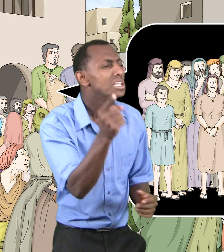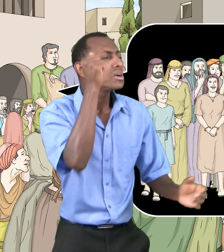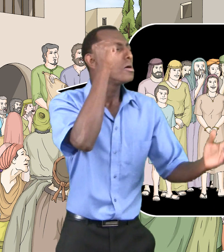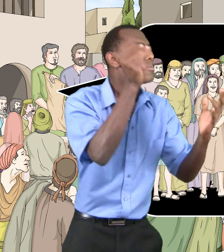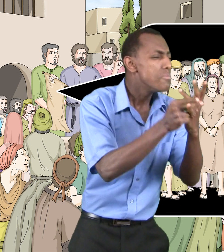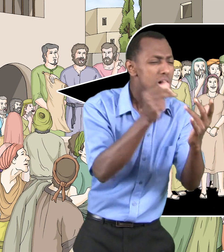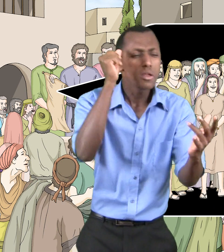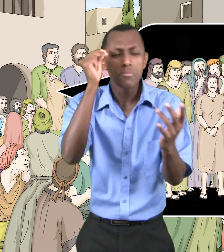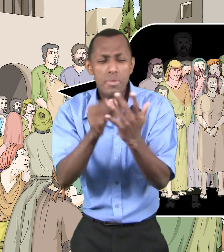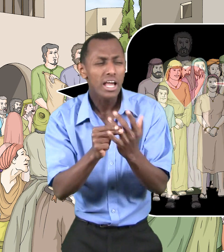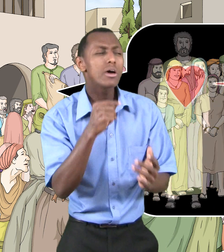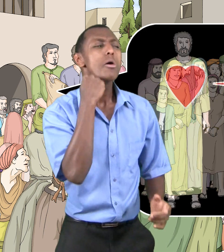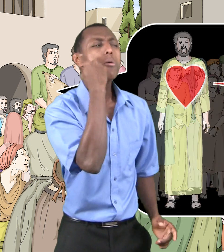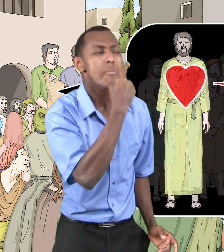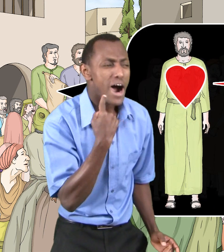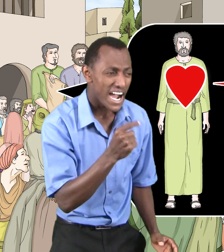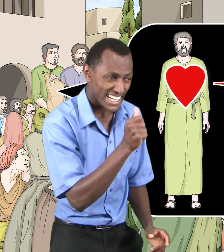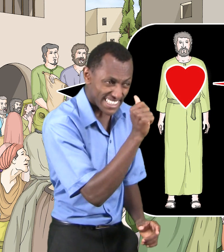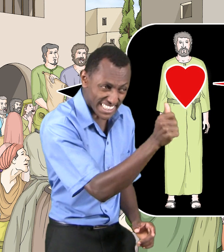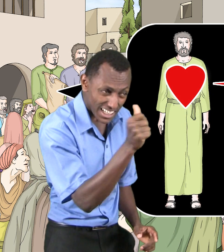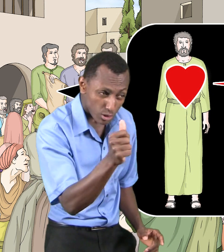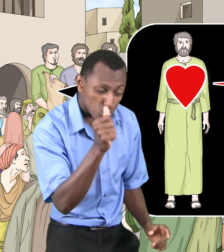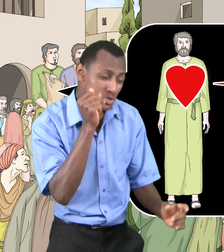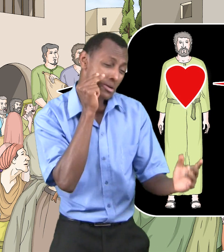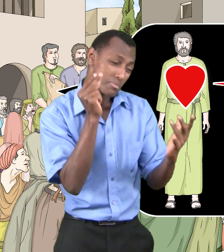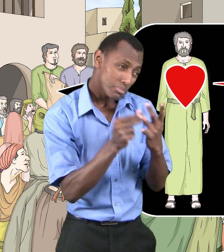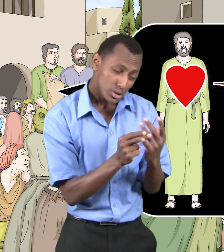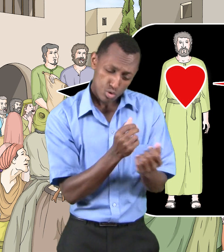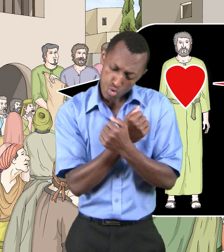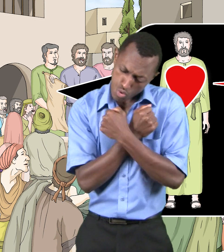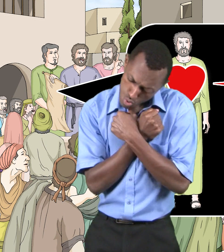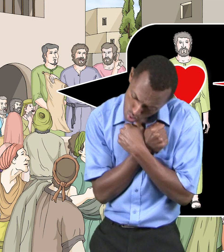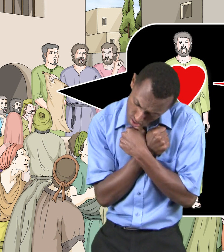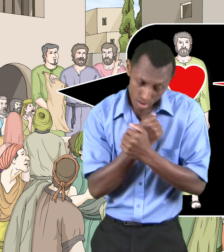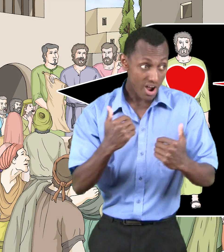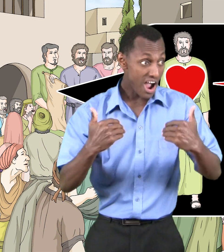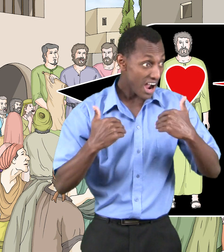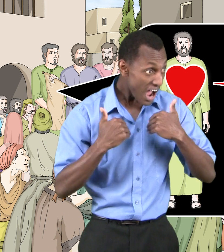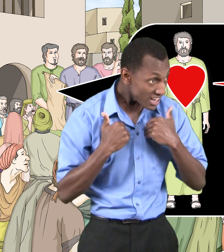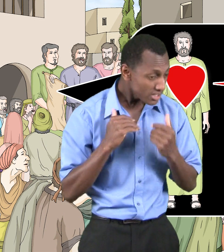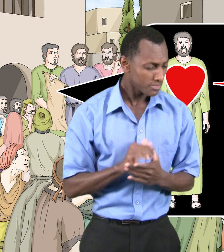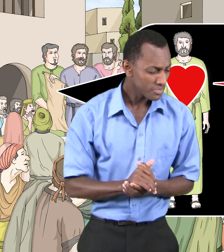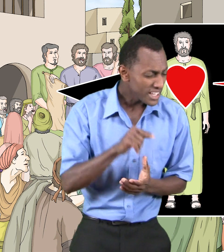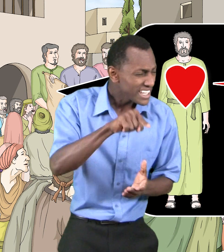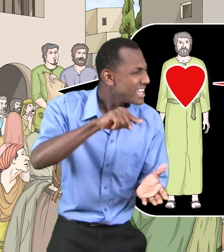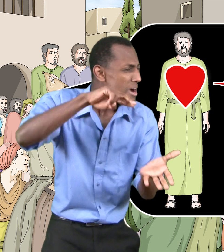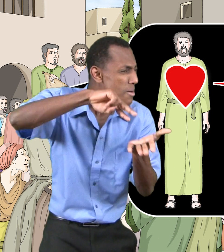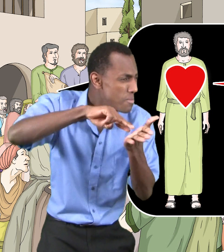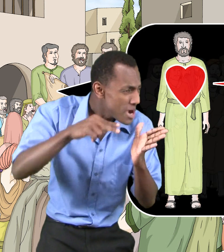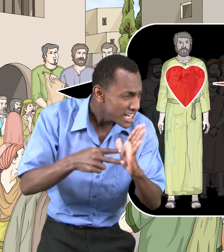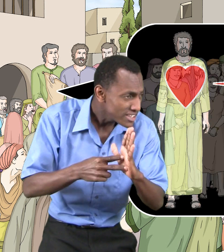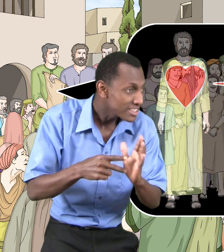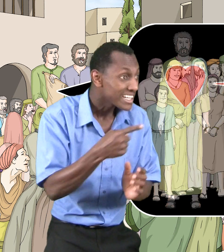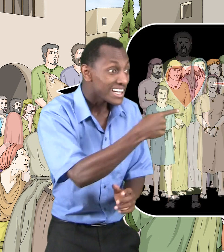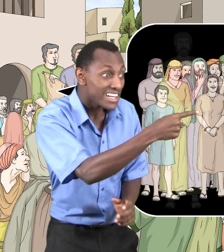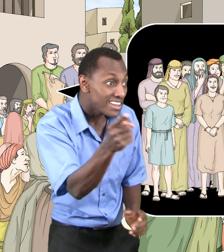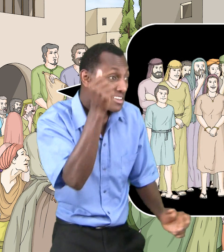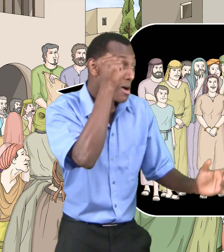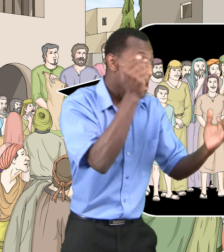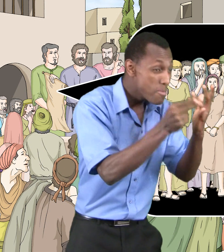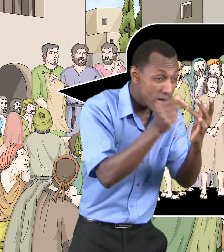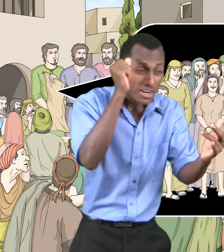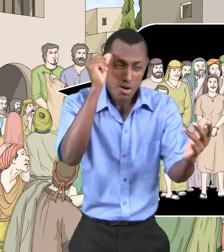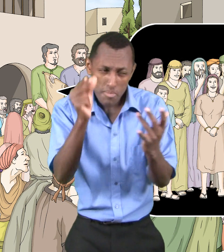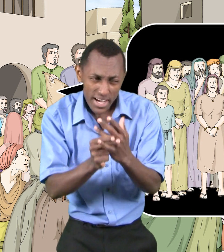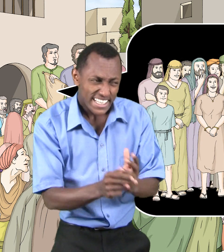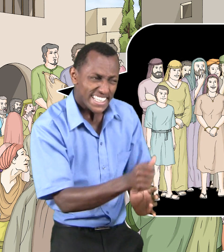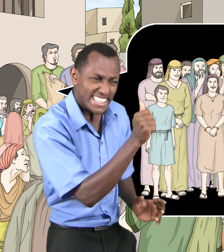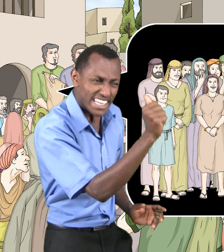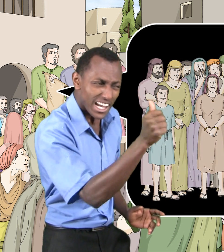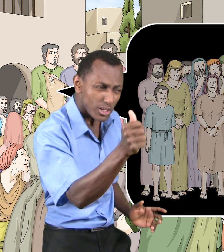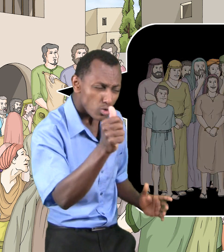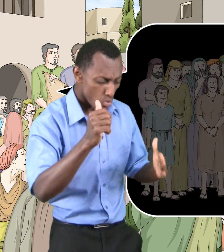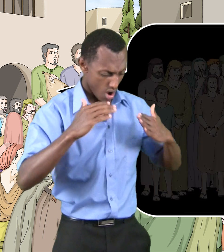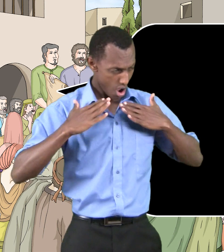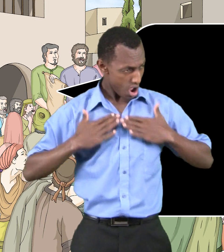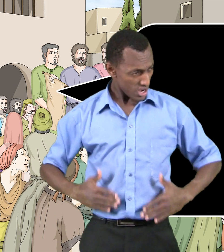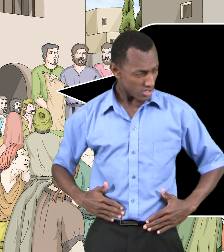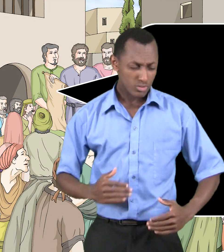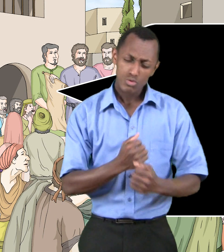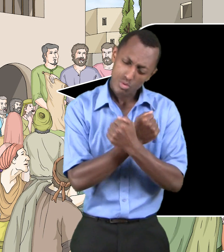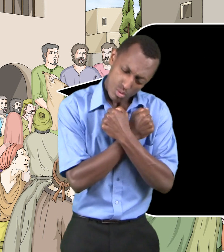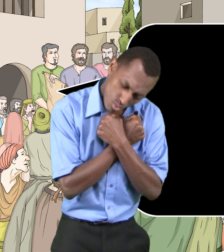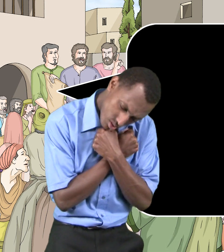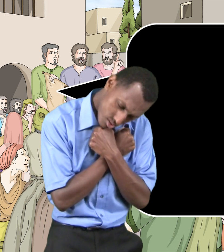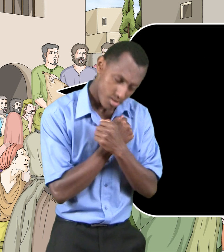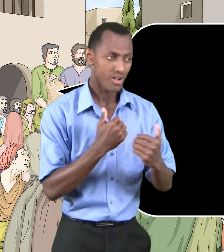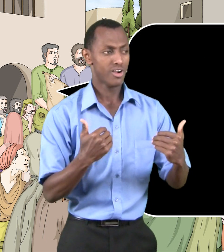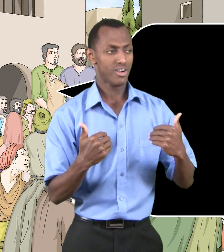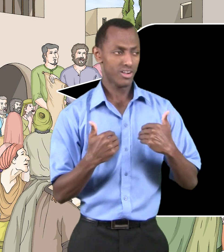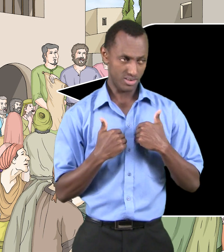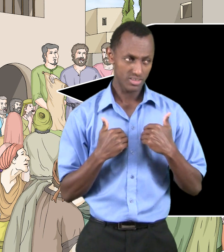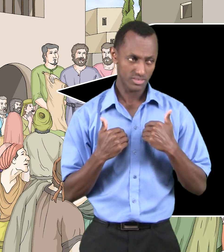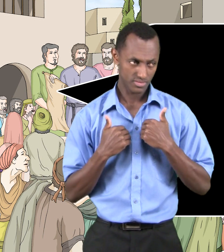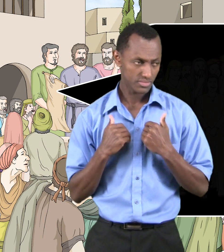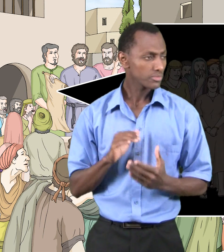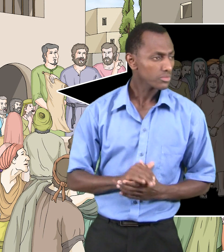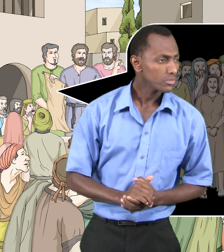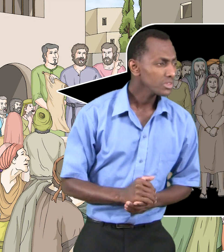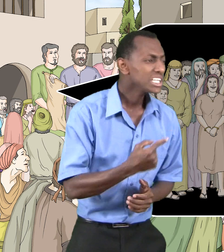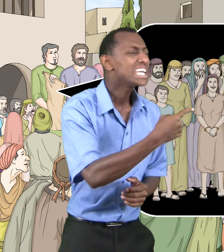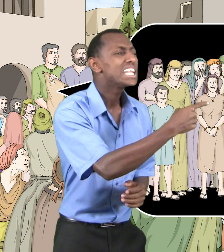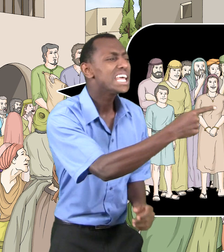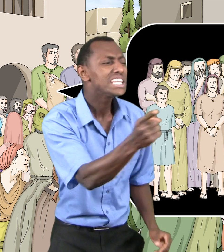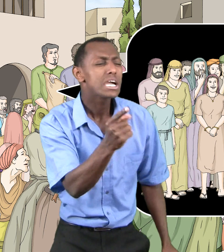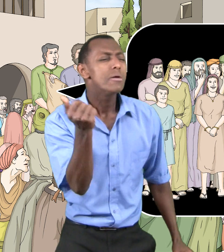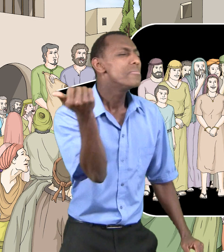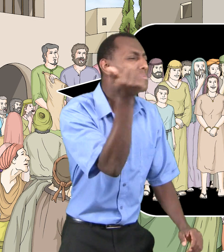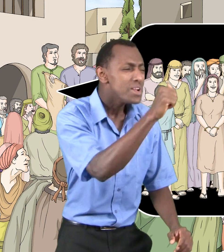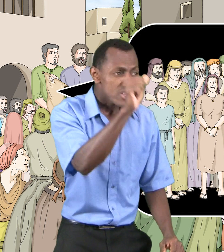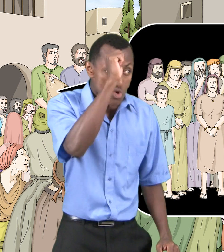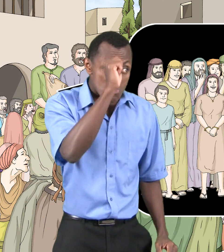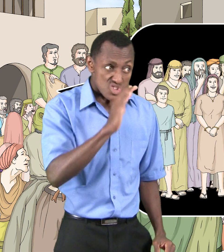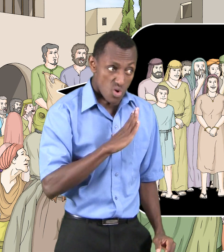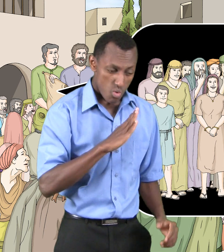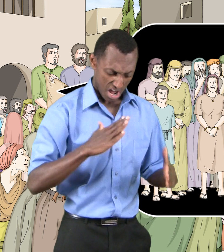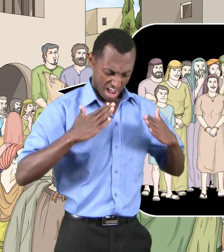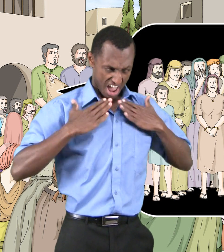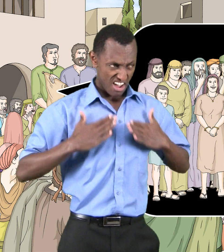He who loves his wife loves himself.